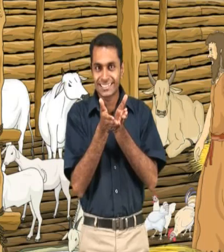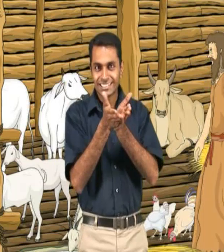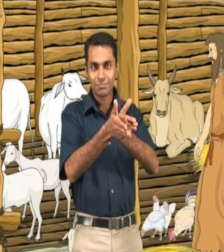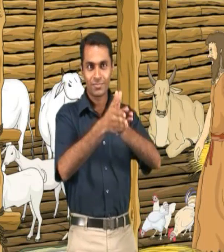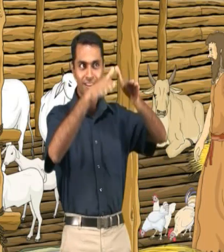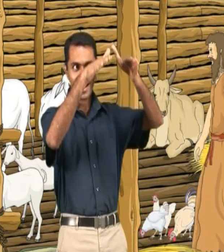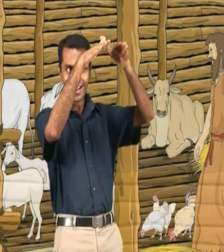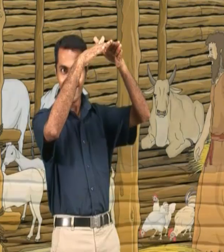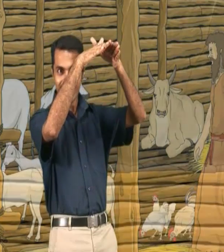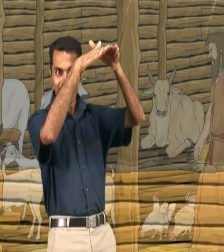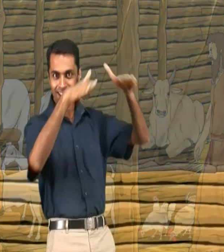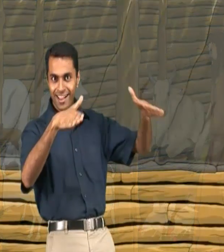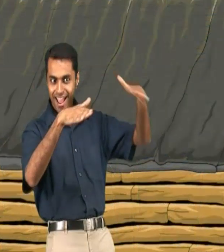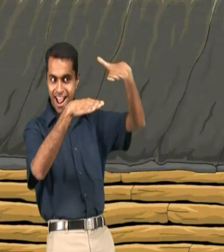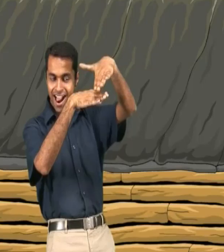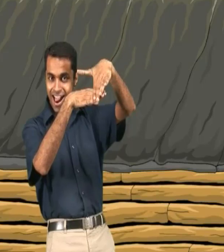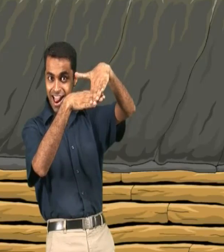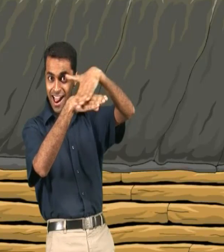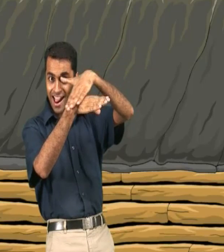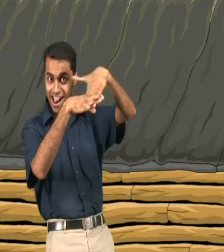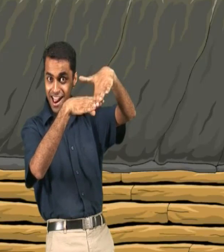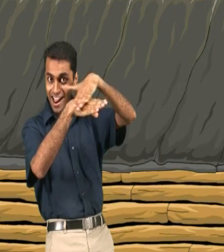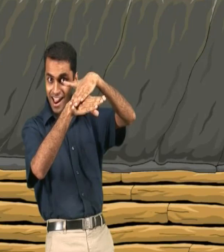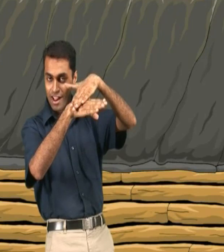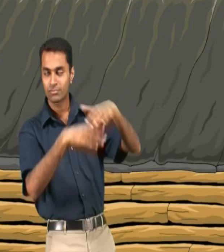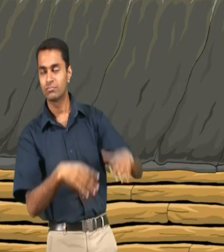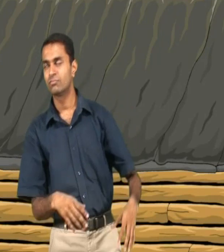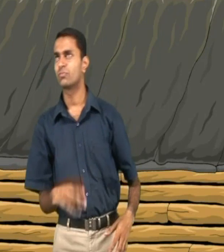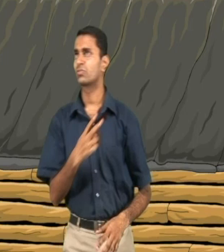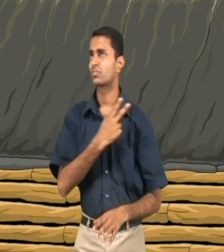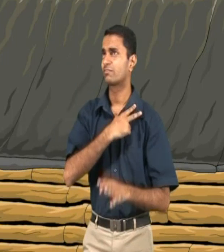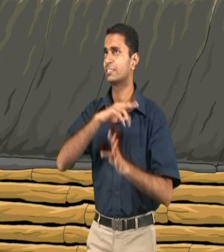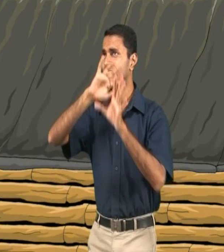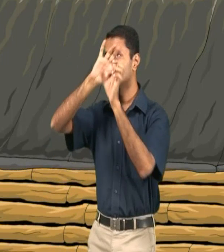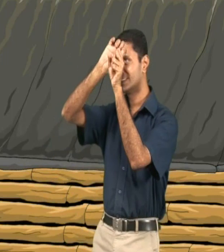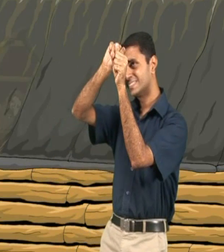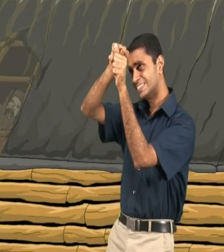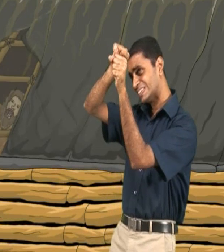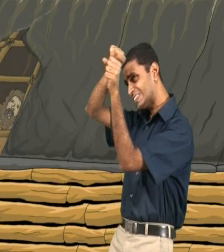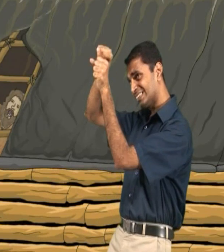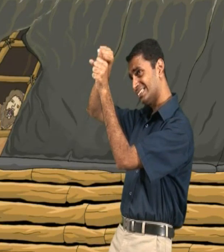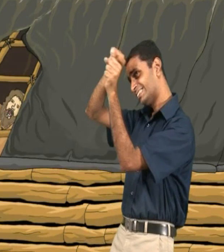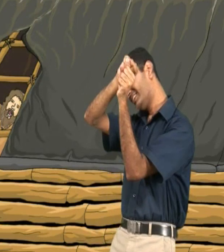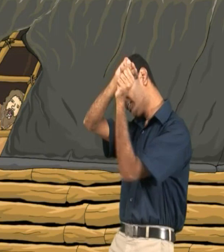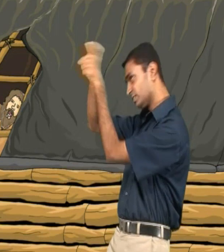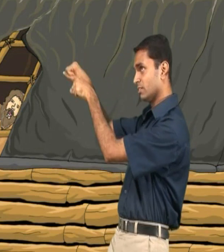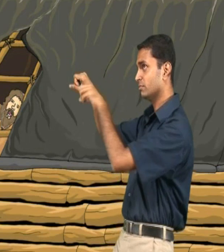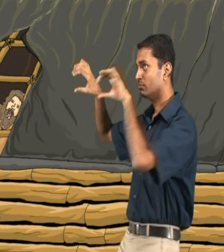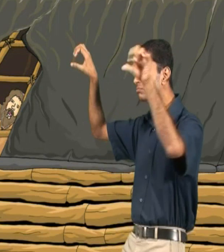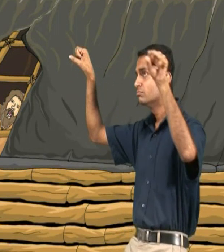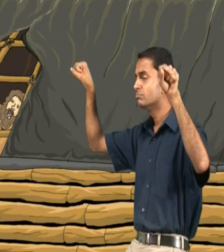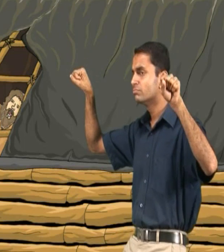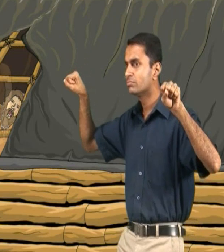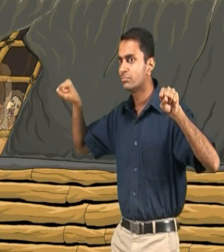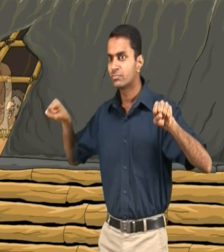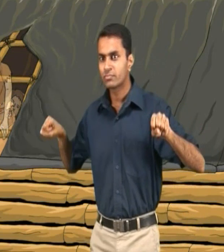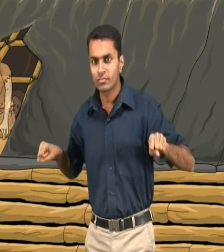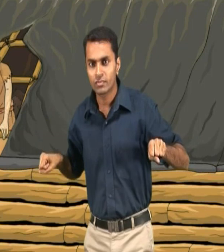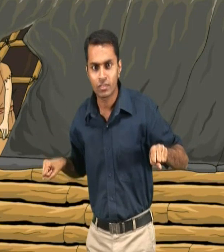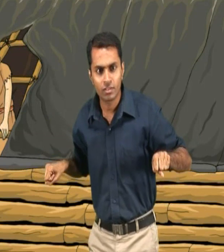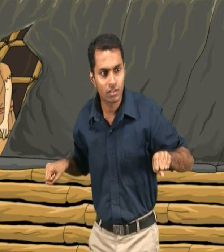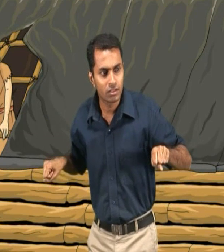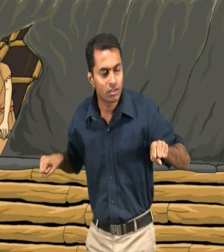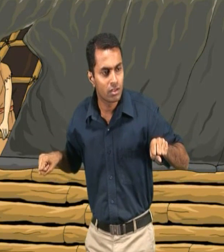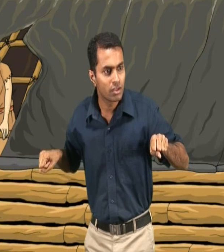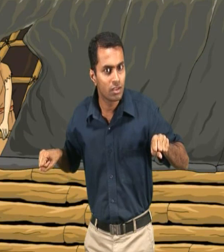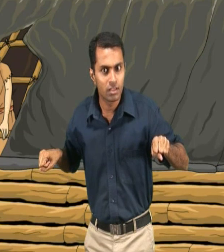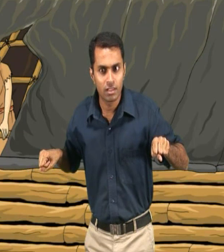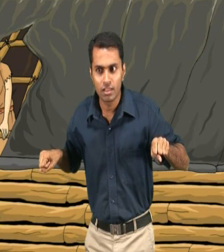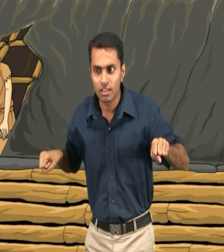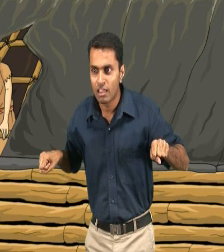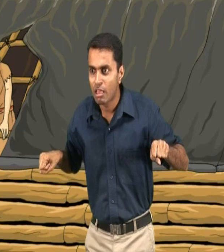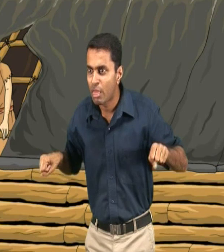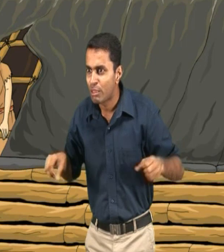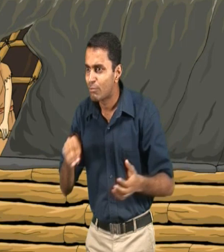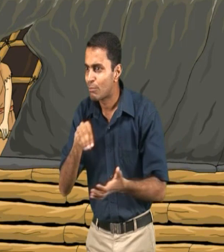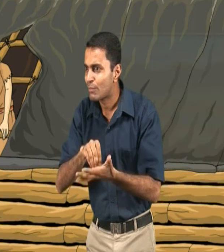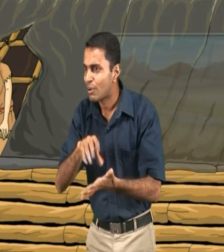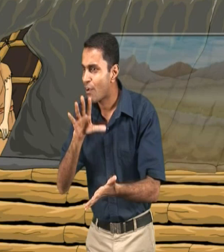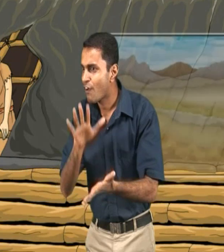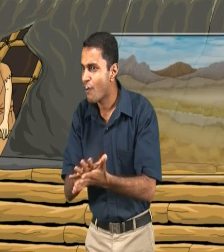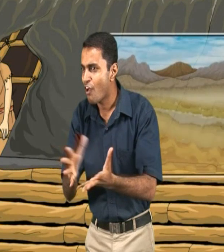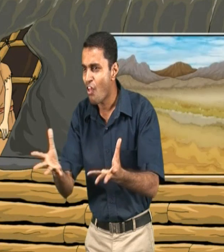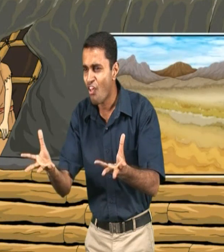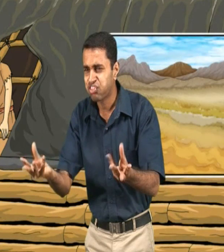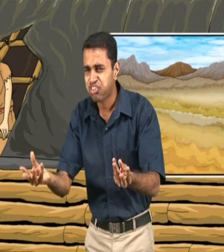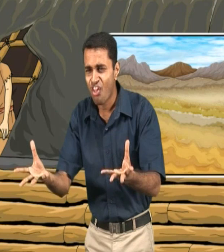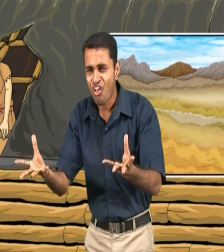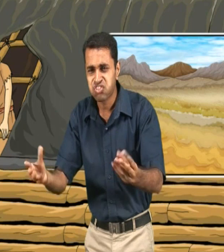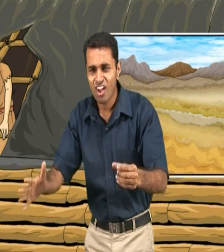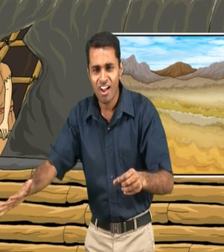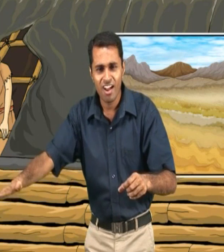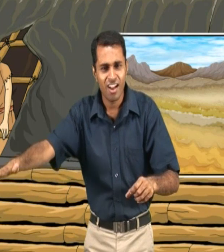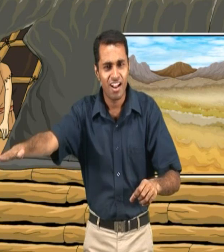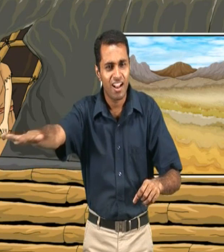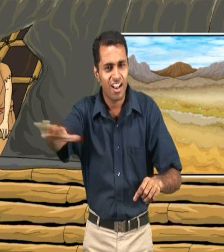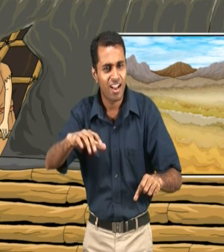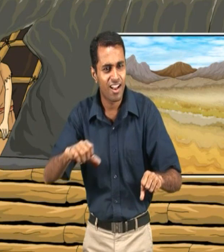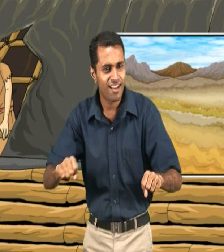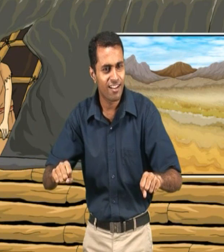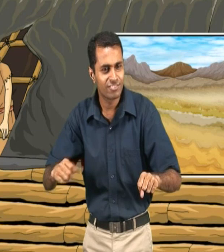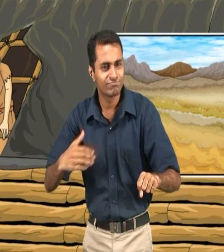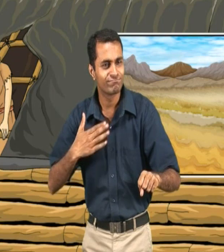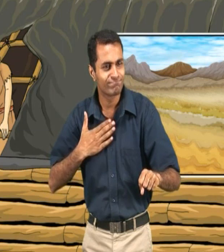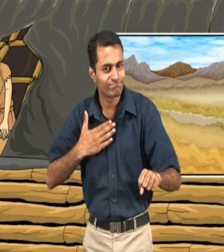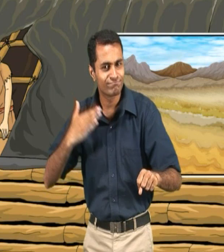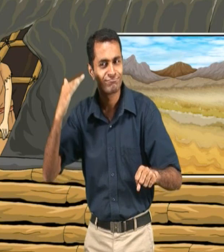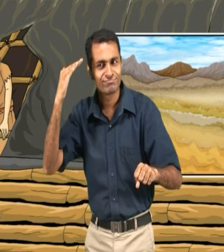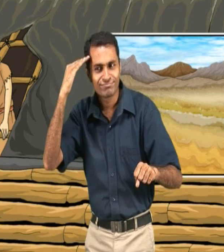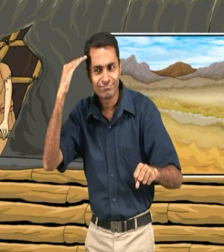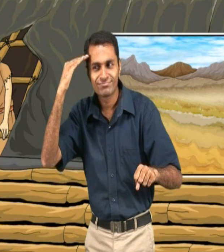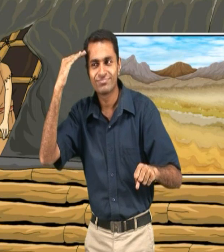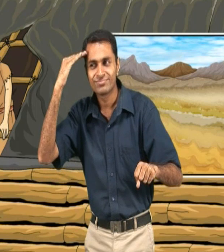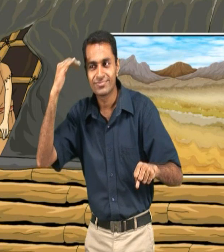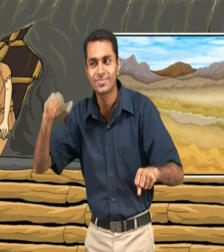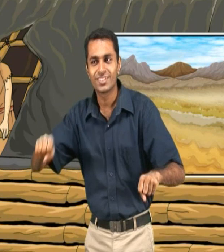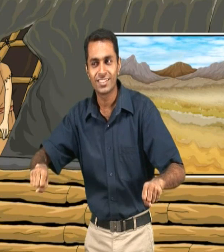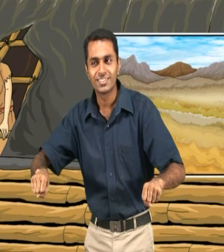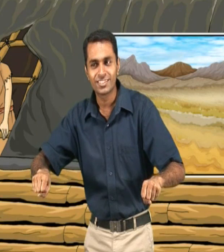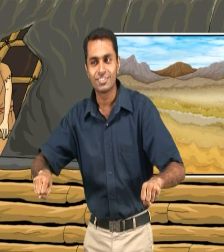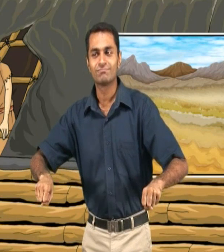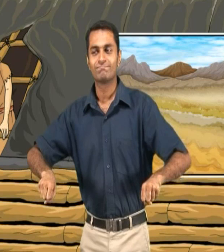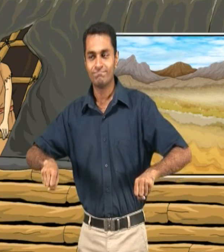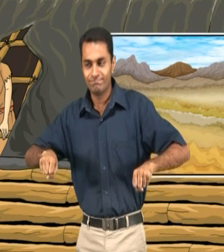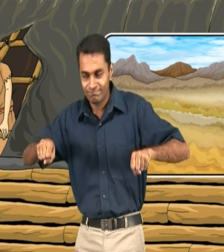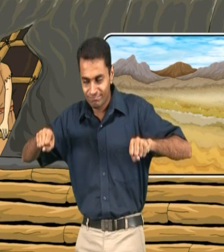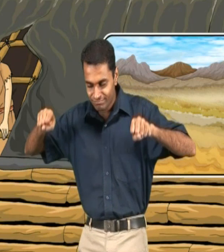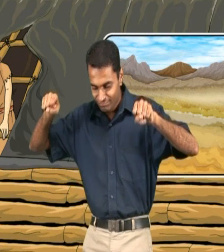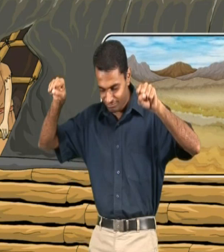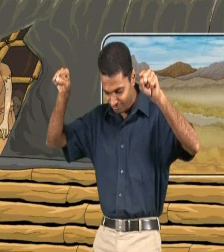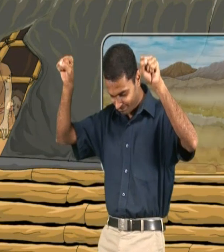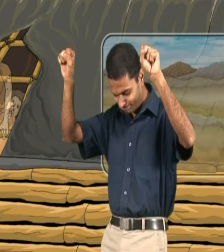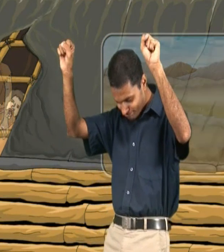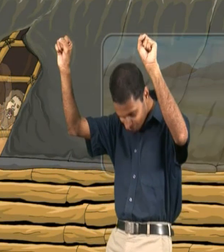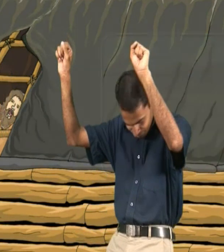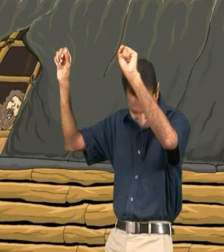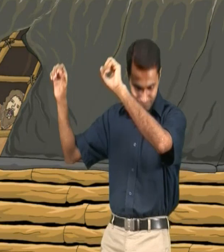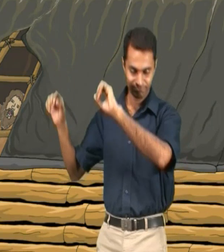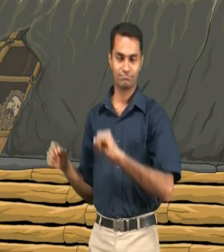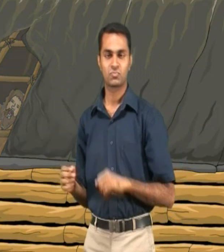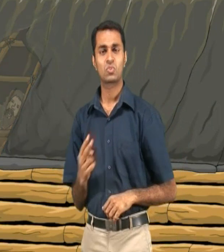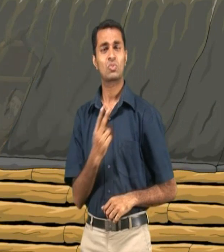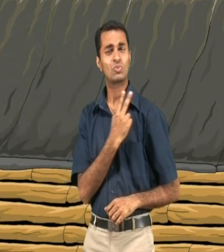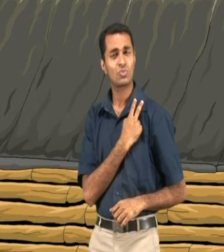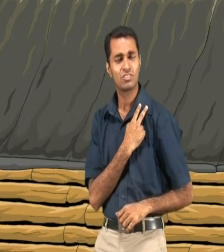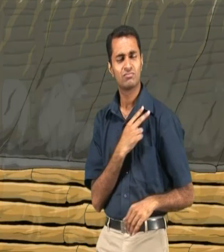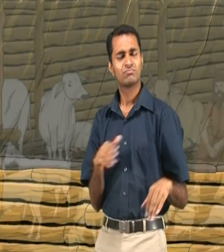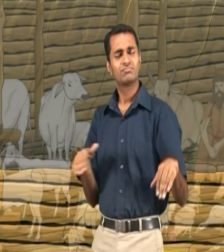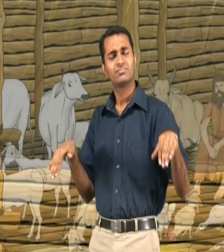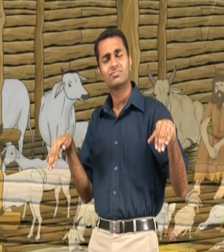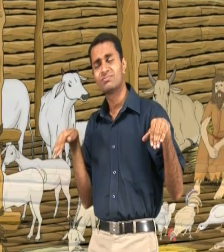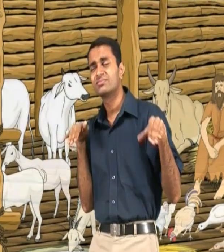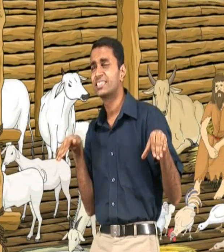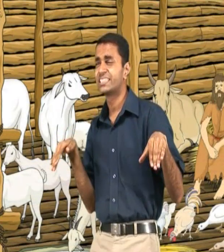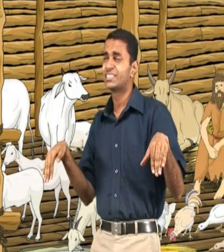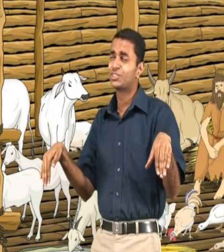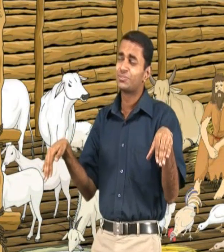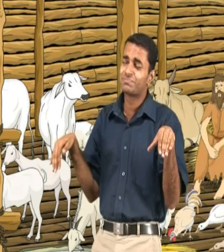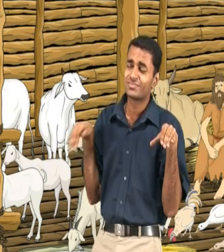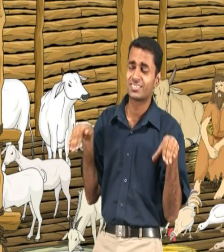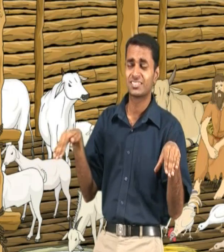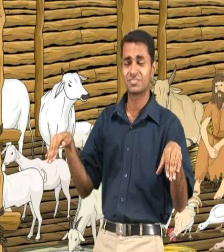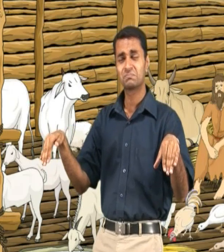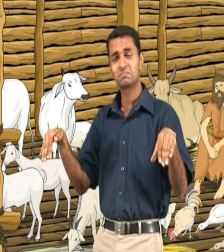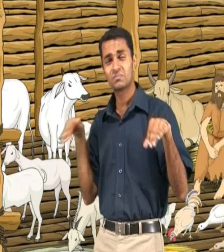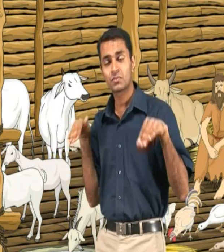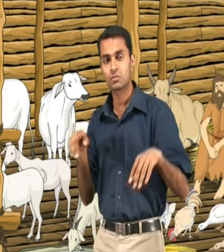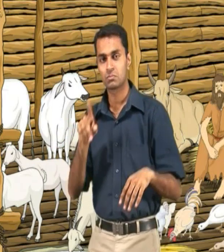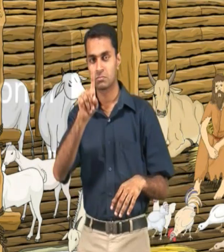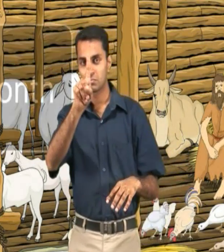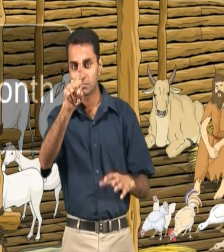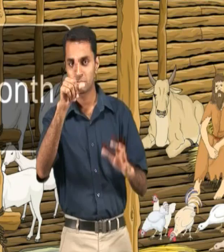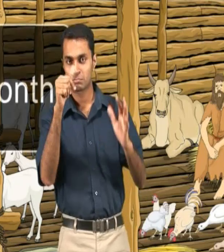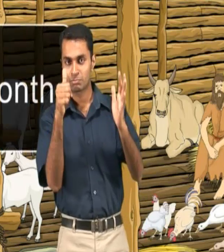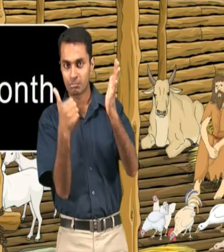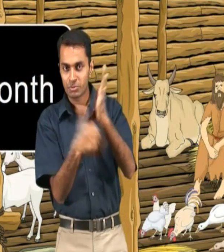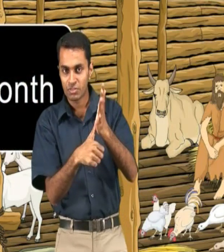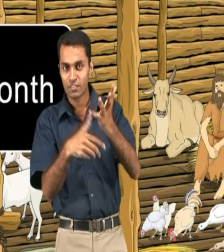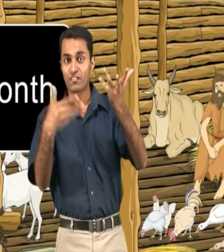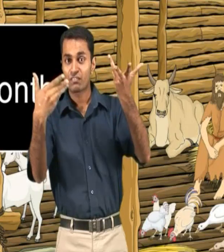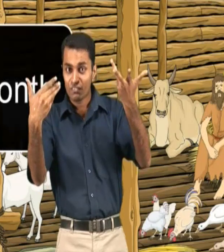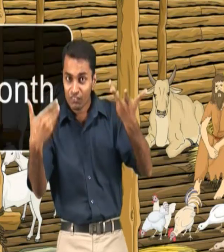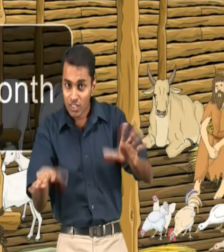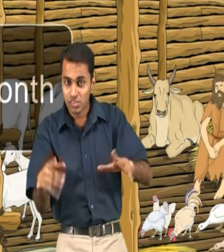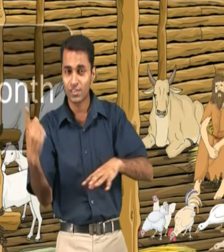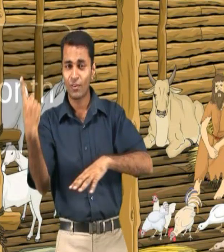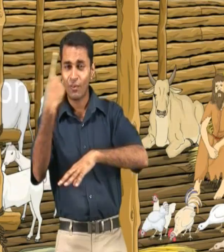So Noah removed the covering from the ark and saw that the surface of the ground was dry.